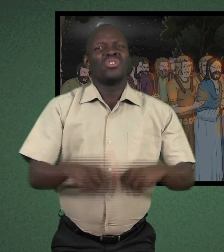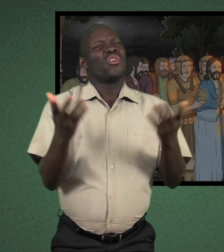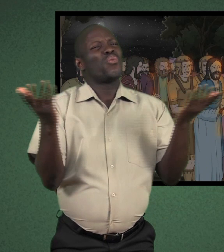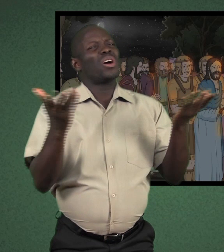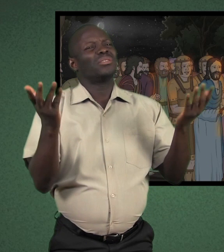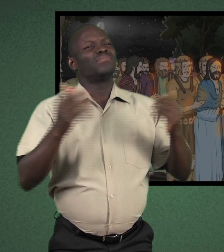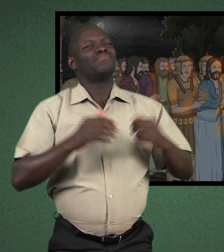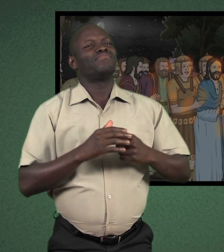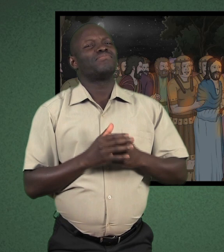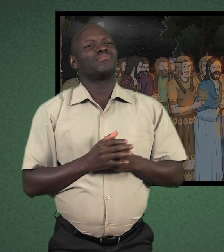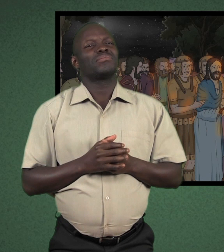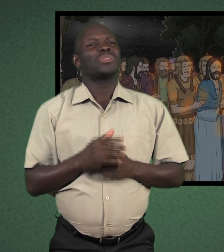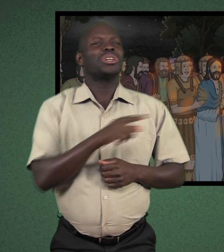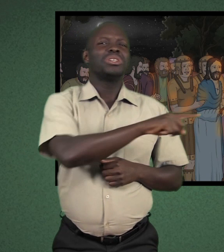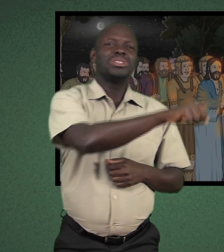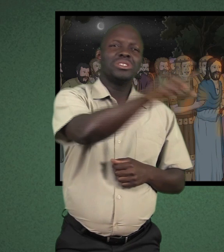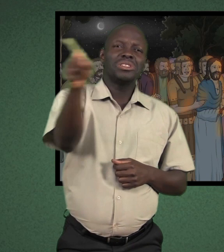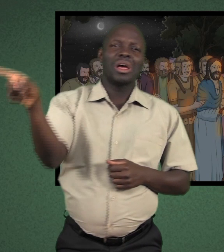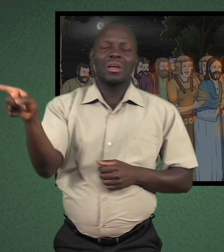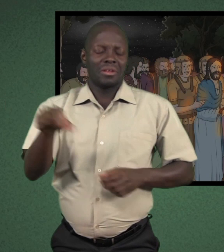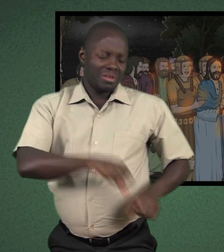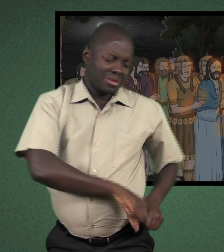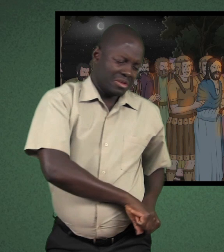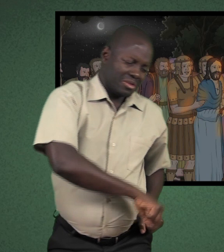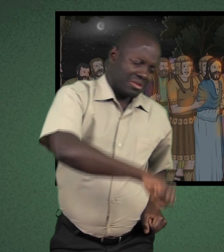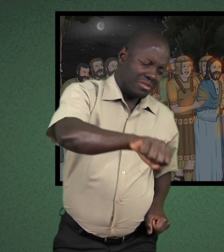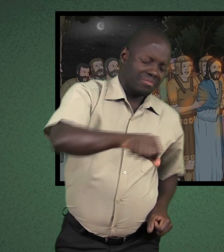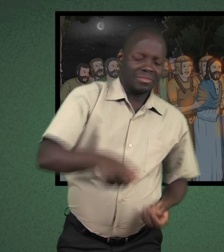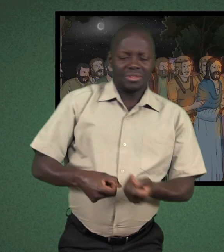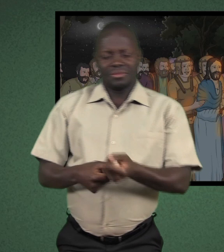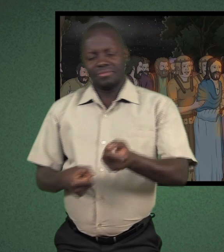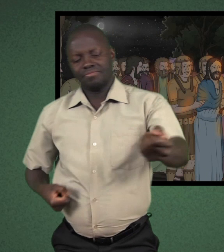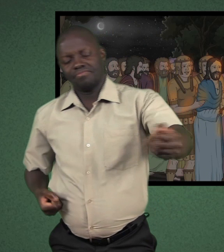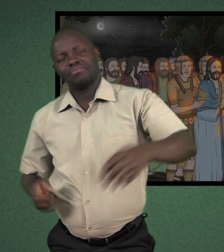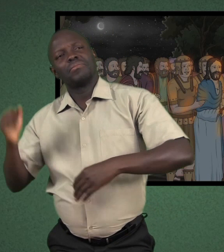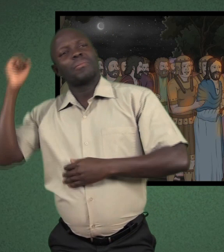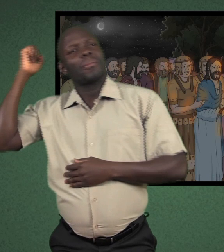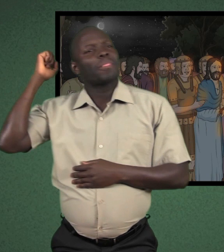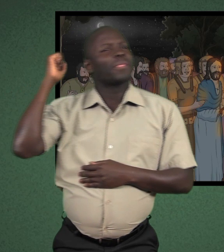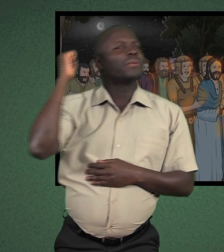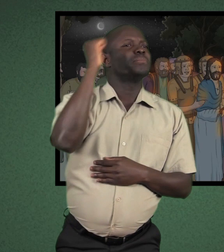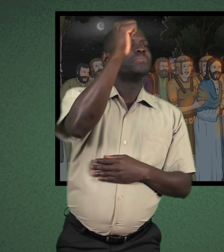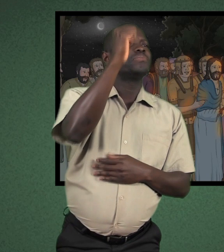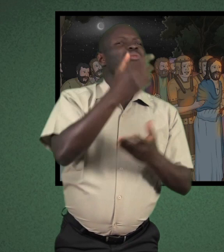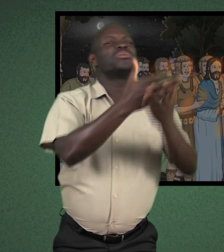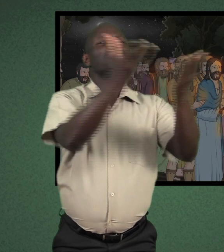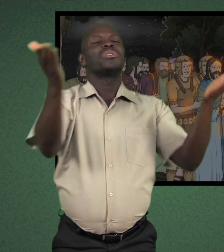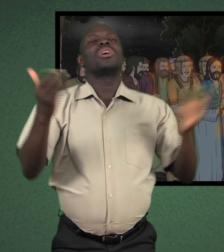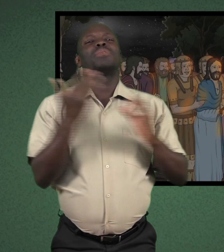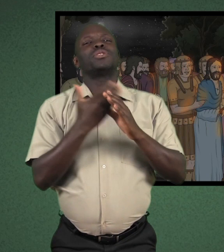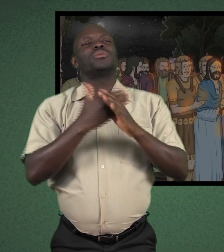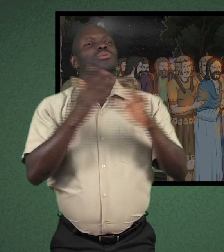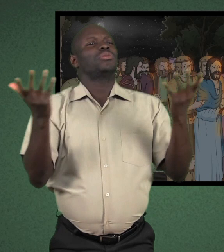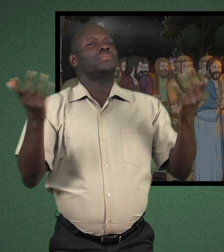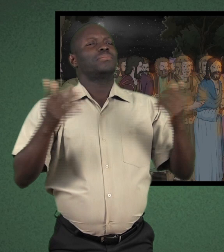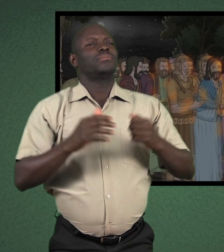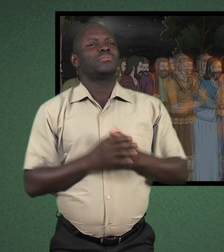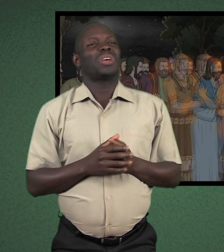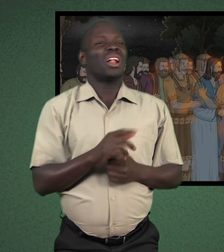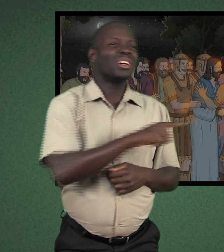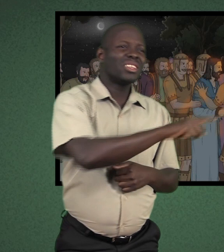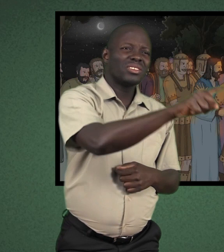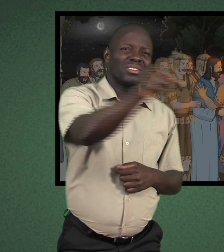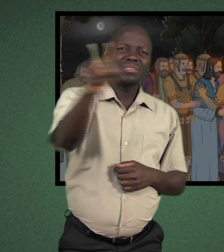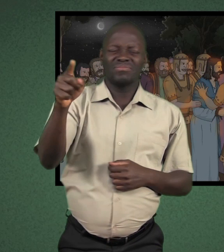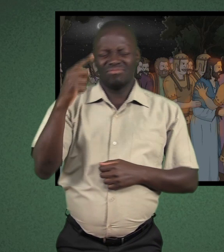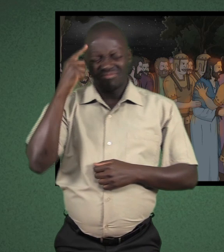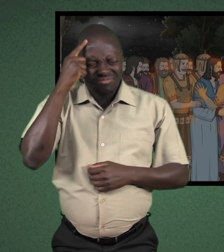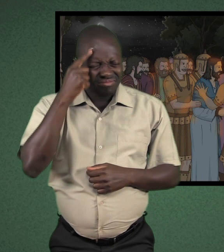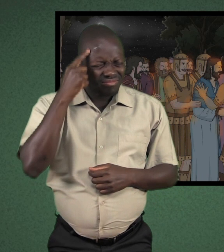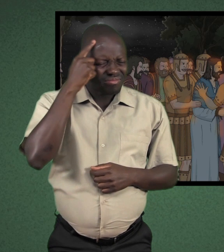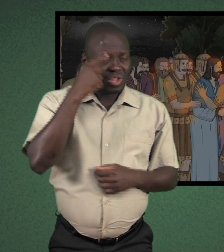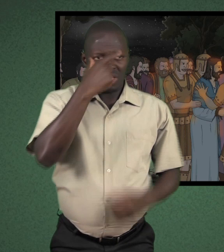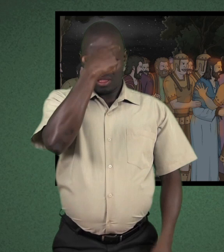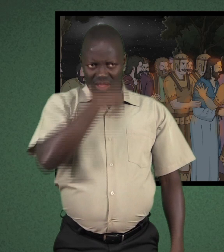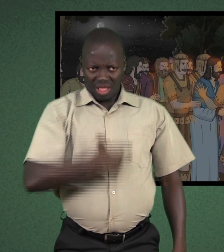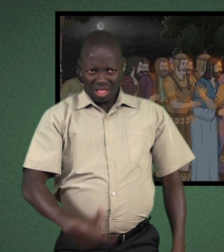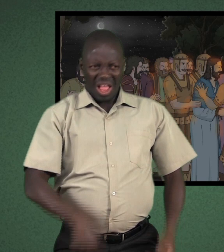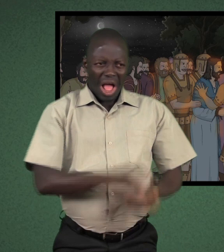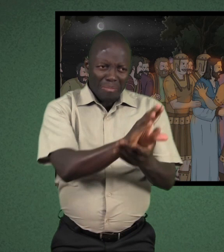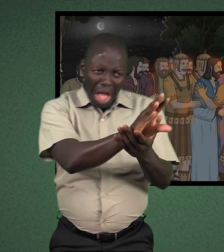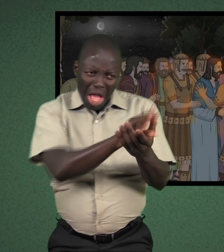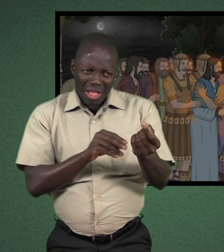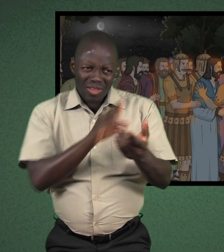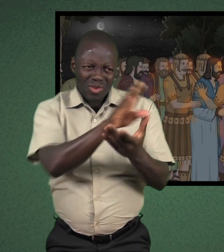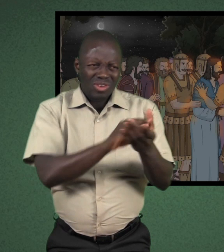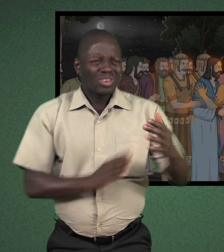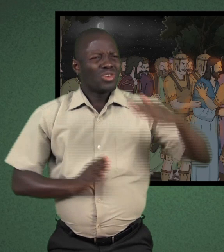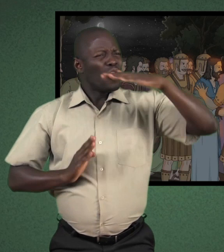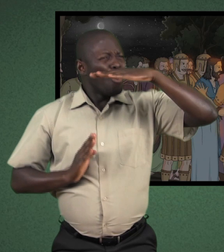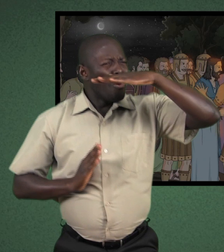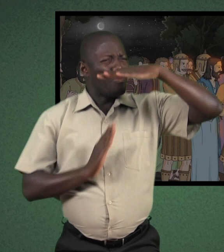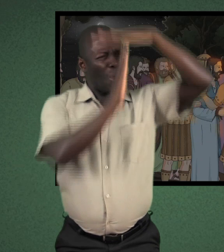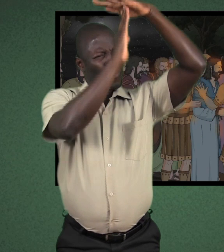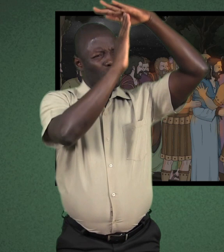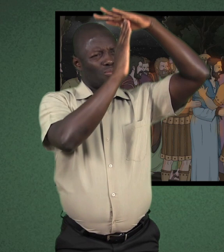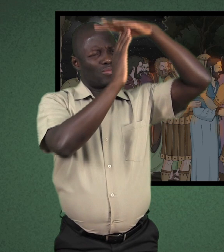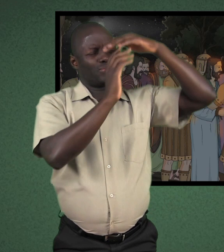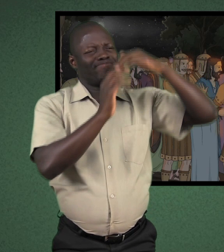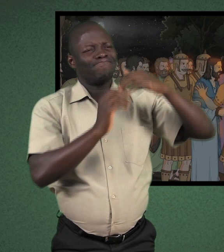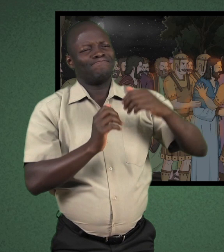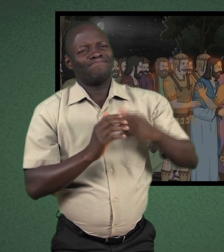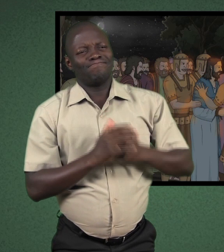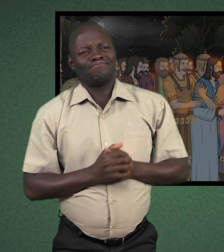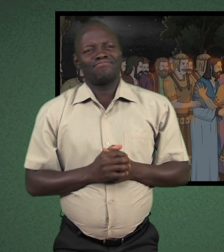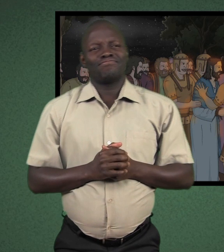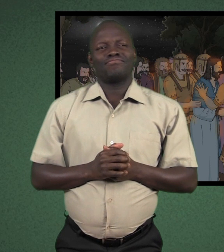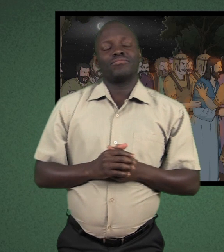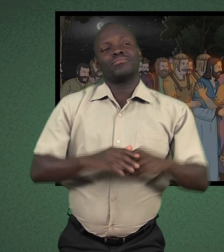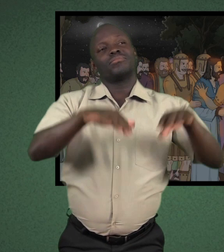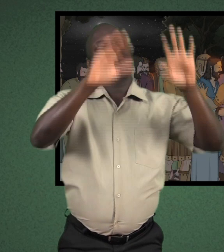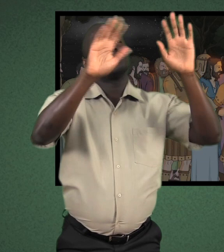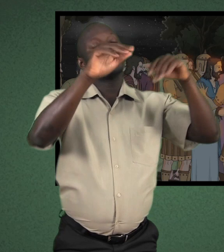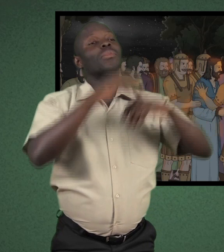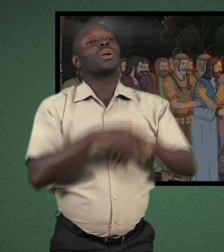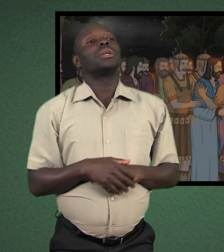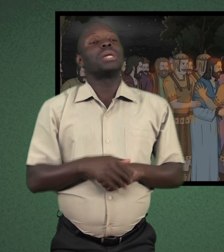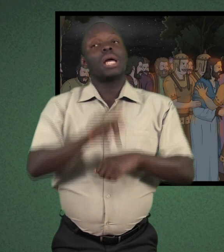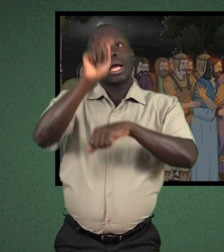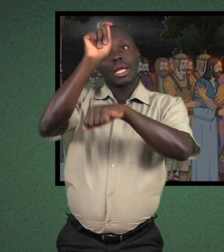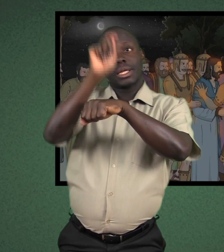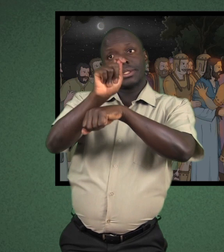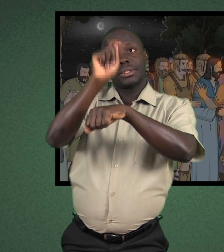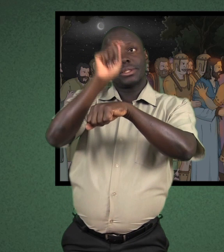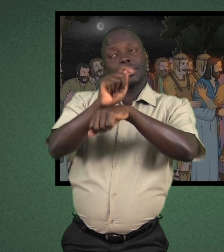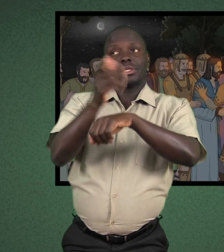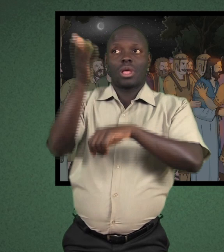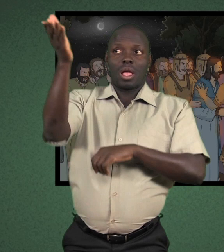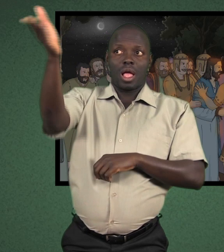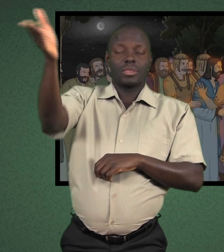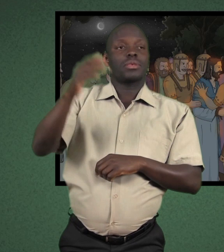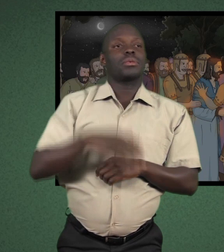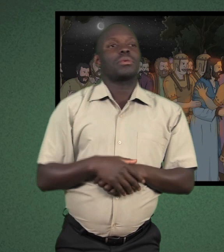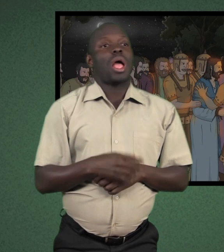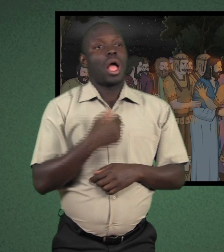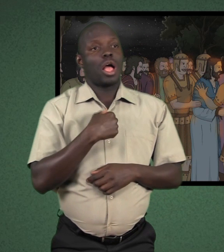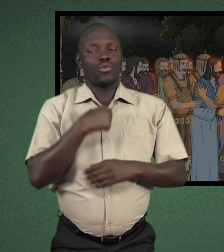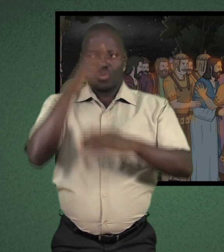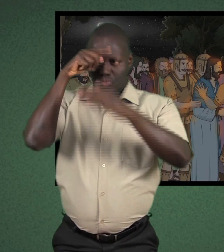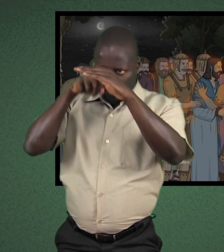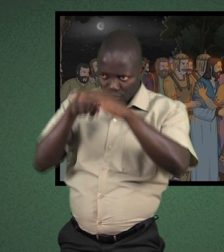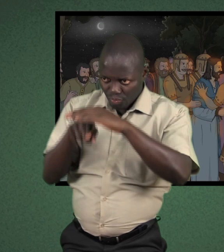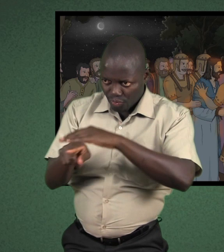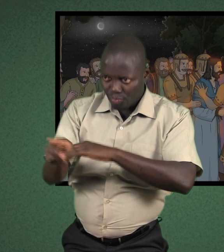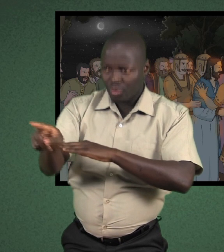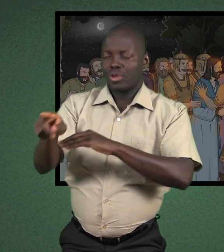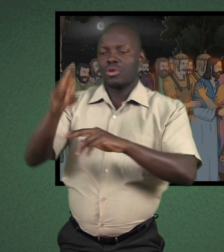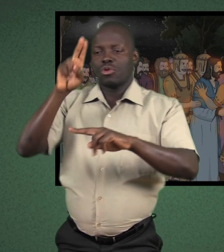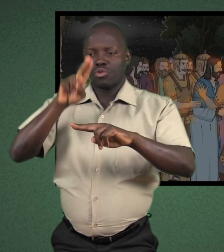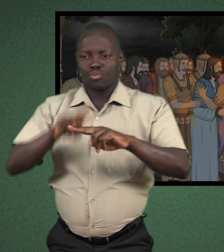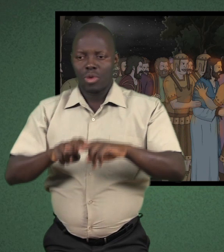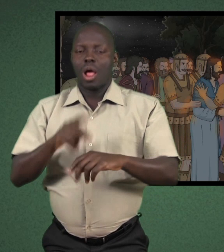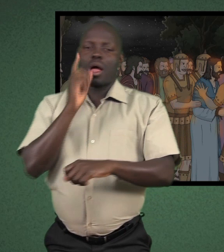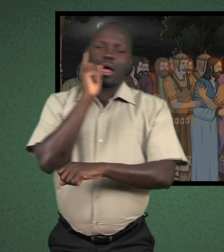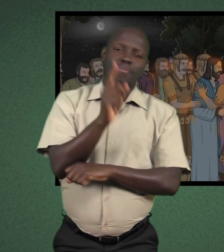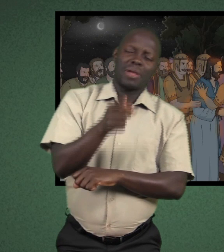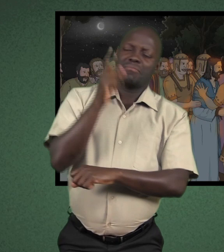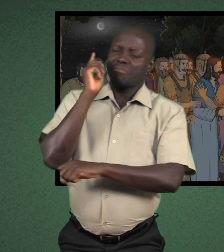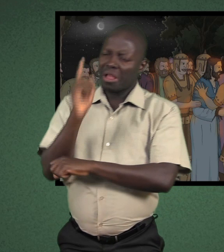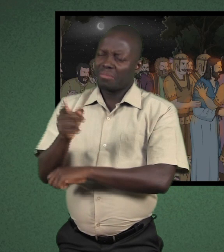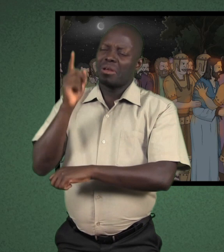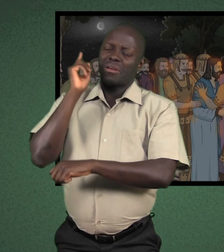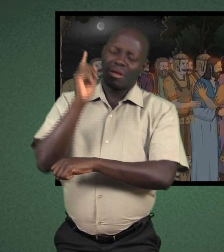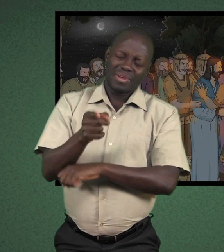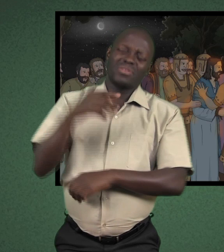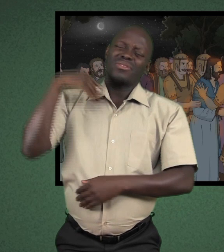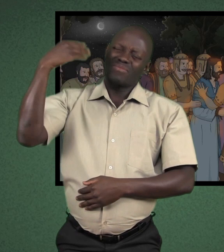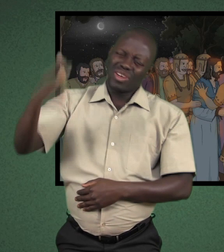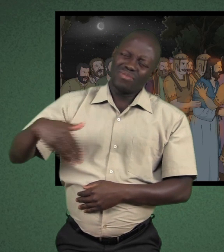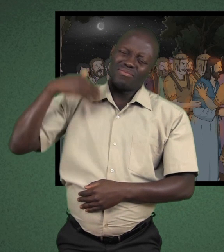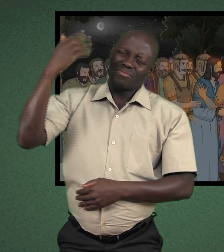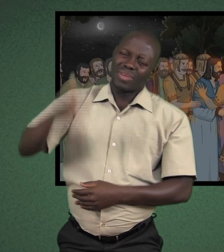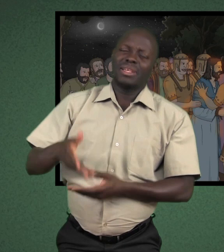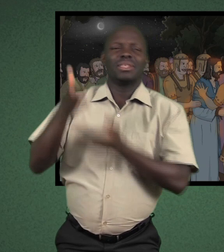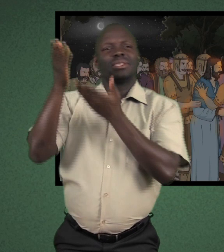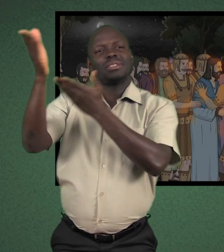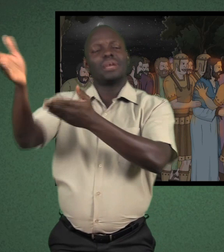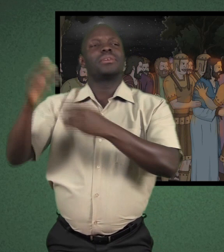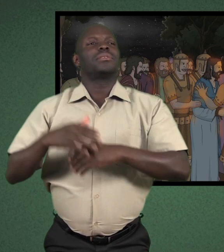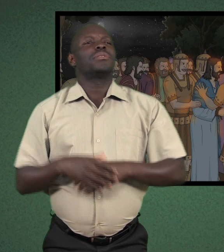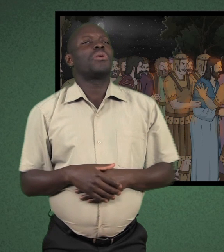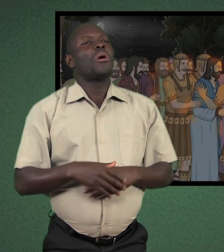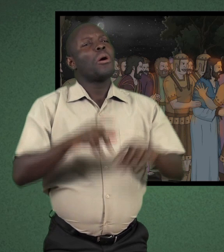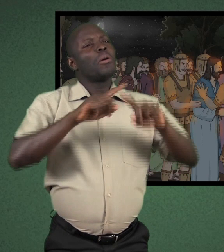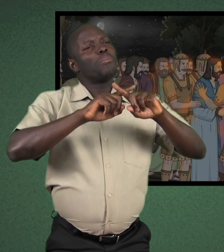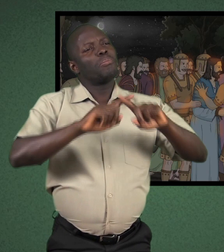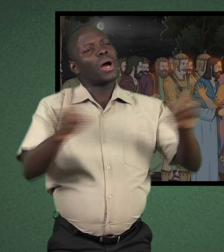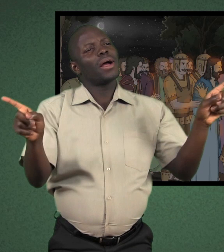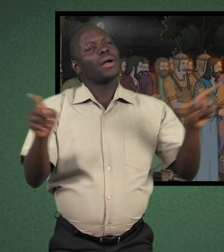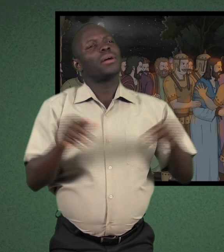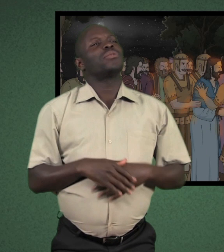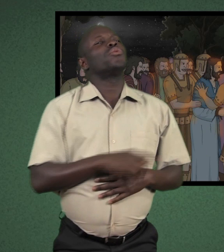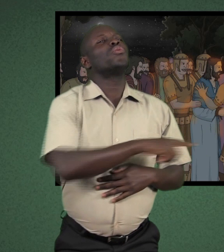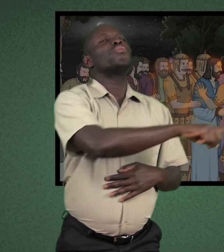At that time Jesus said to the crowd, “Have you come out with swords and clubs to arrest Me as you would an outlaw?